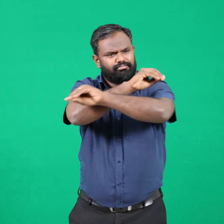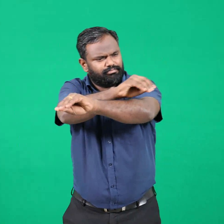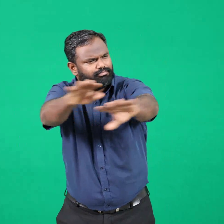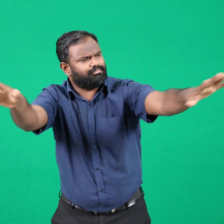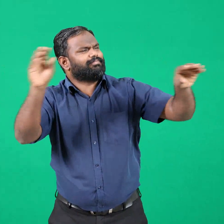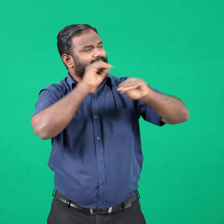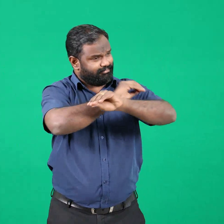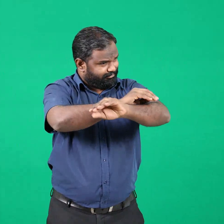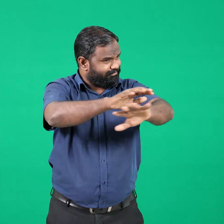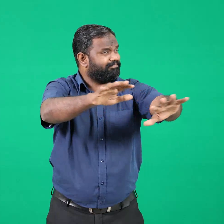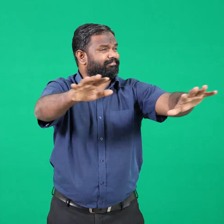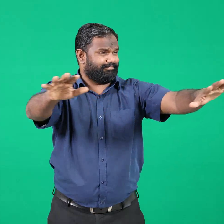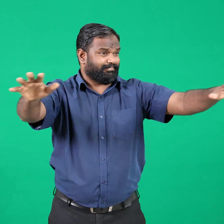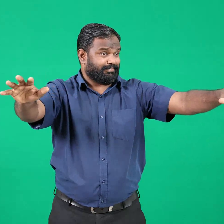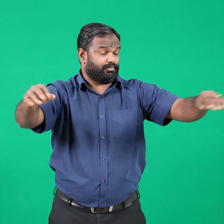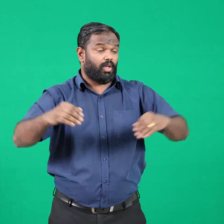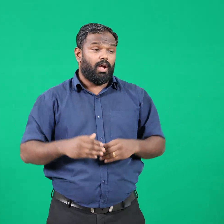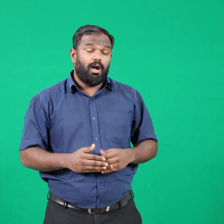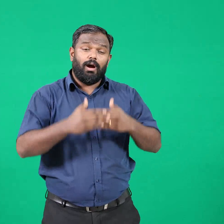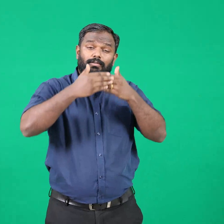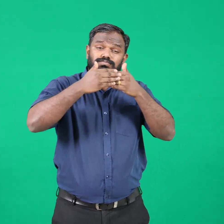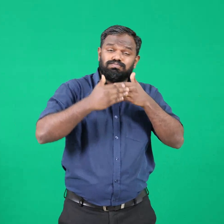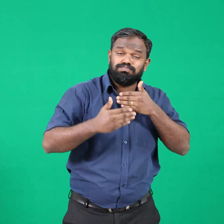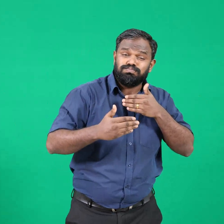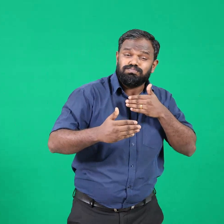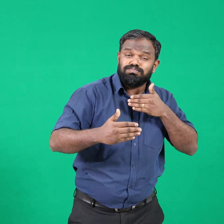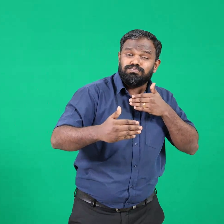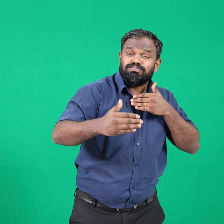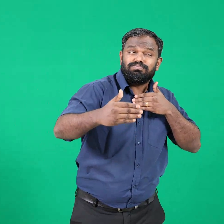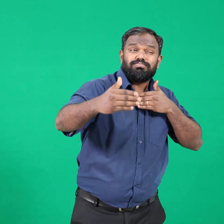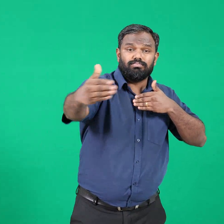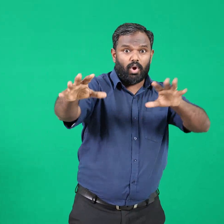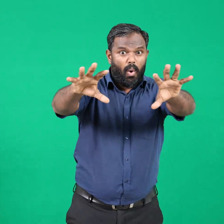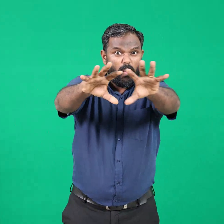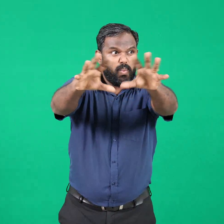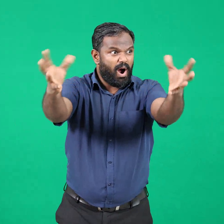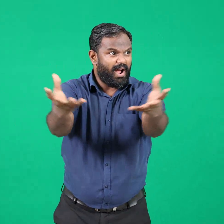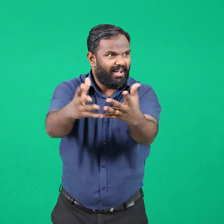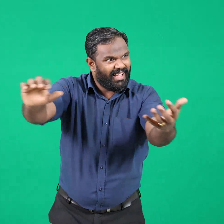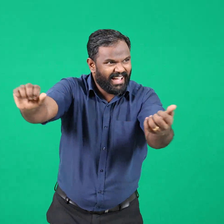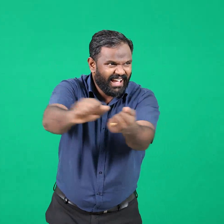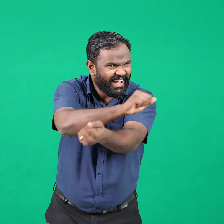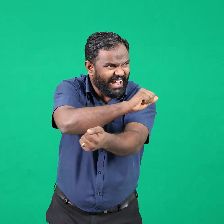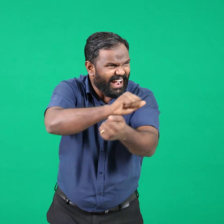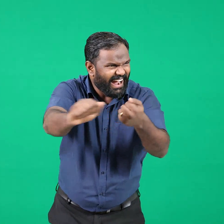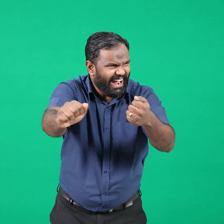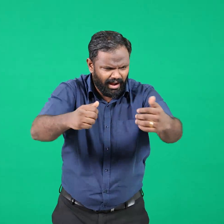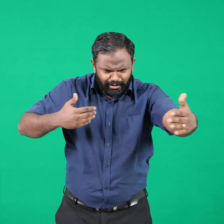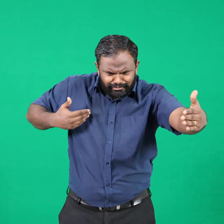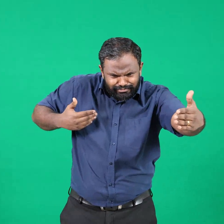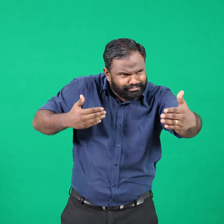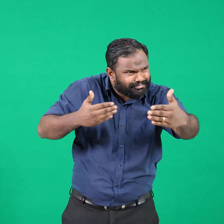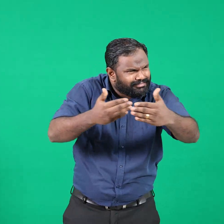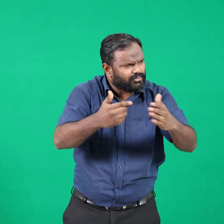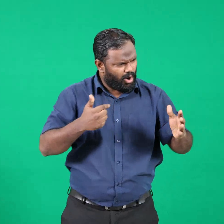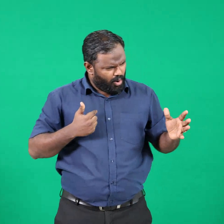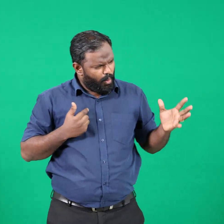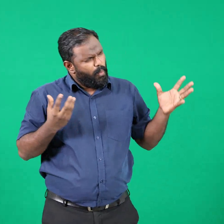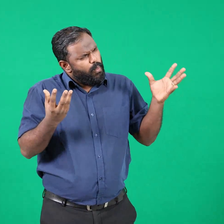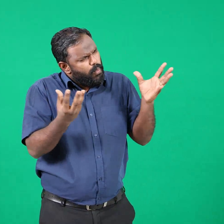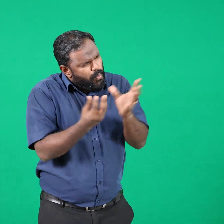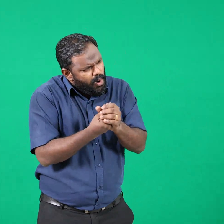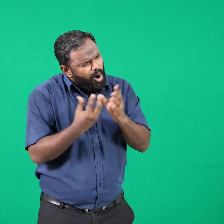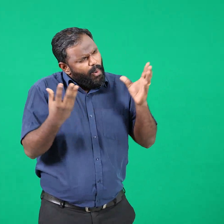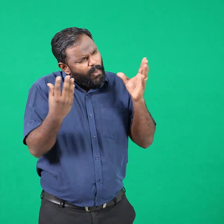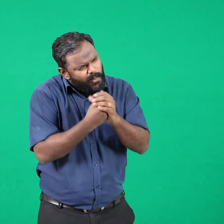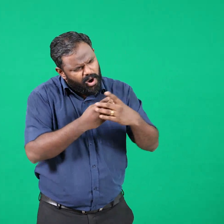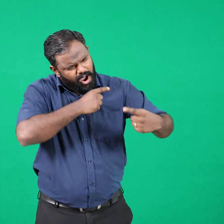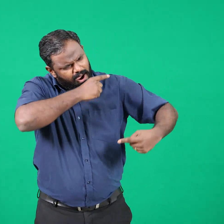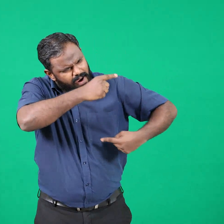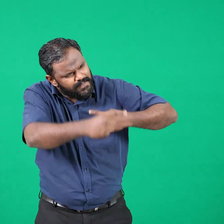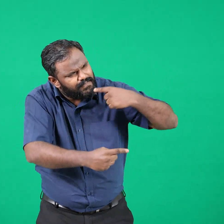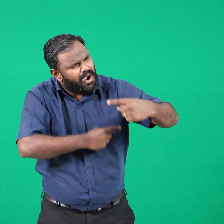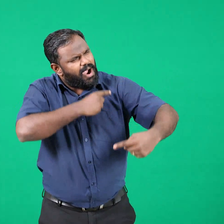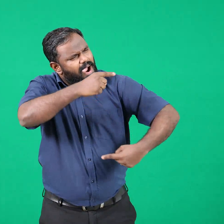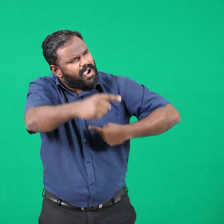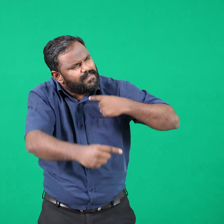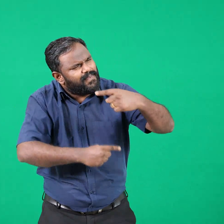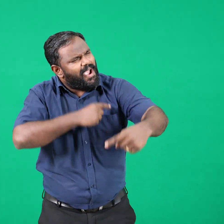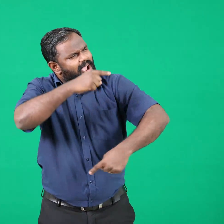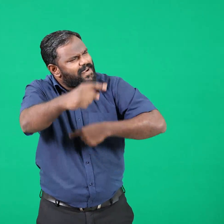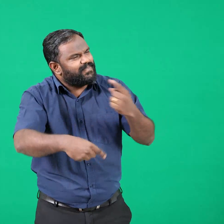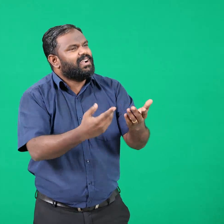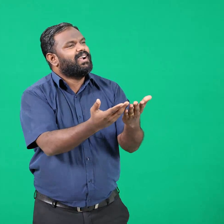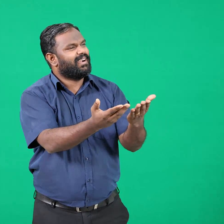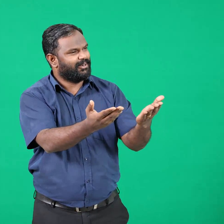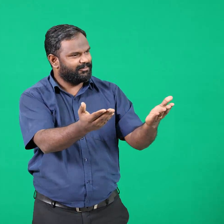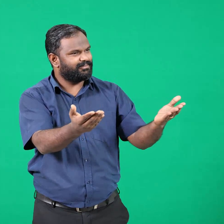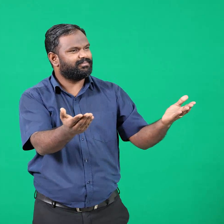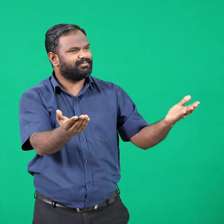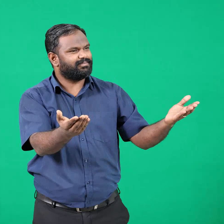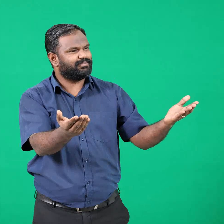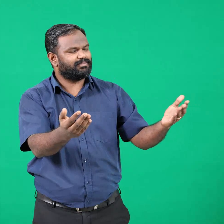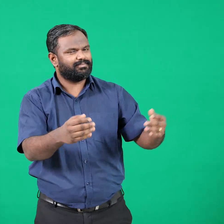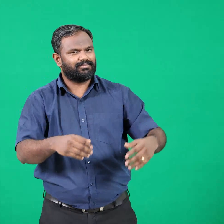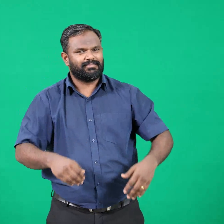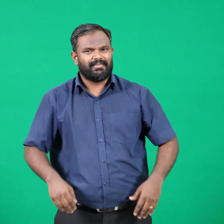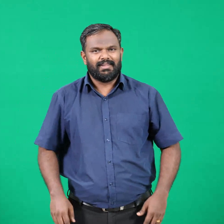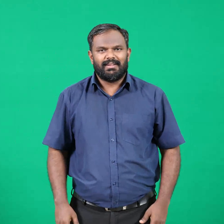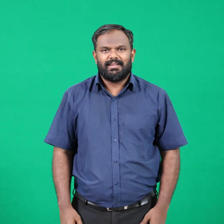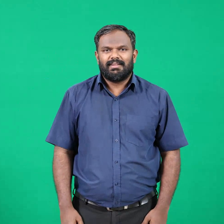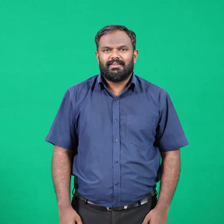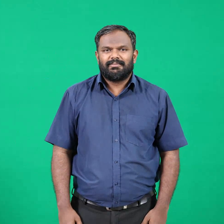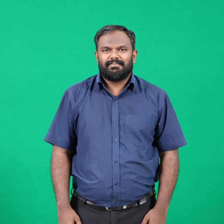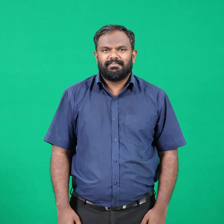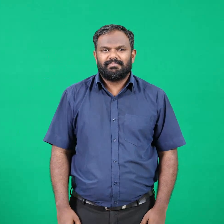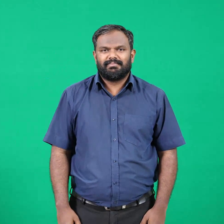And surely I am with you always, even to the end of the age."